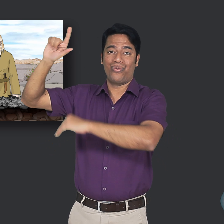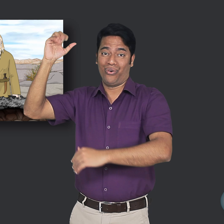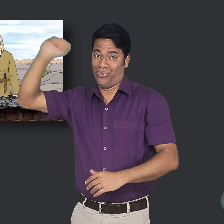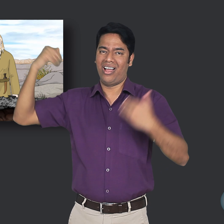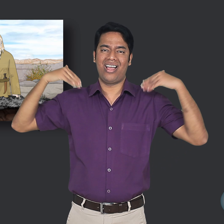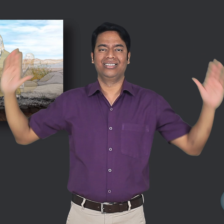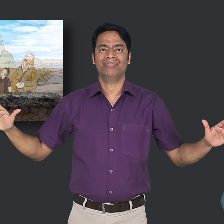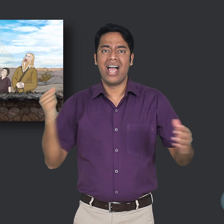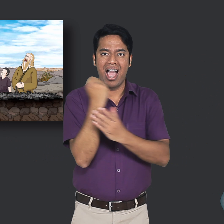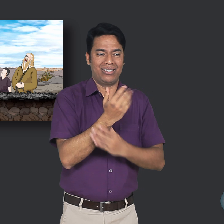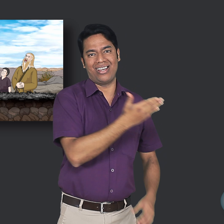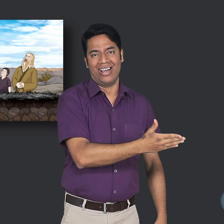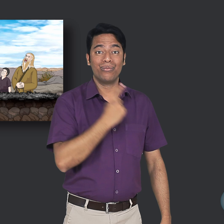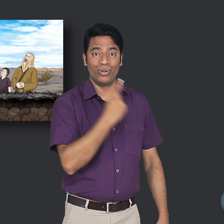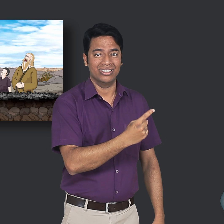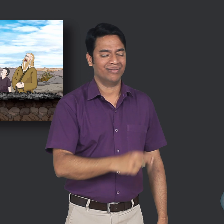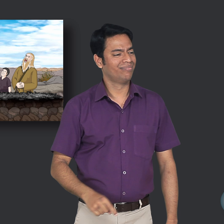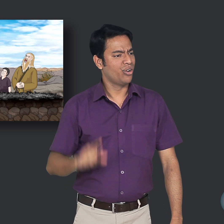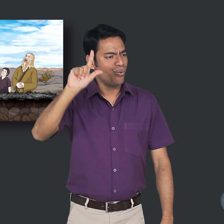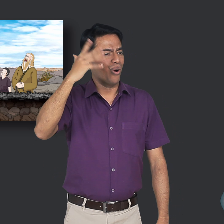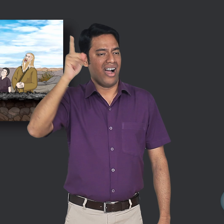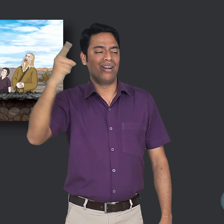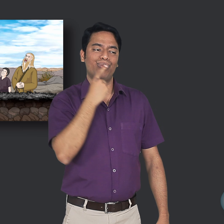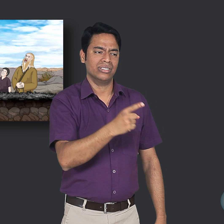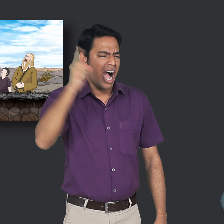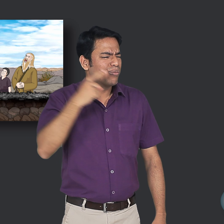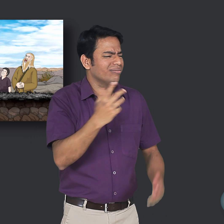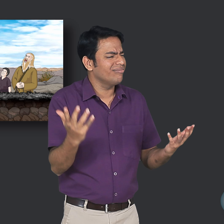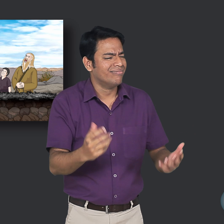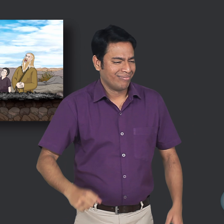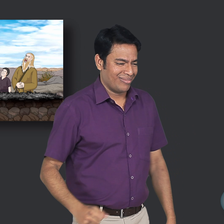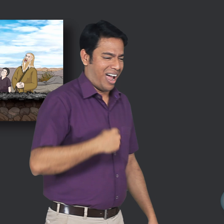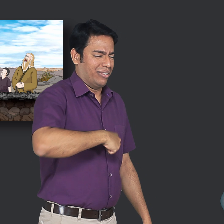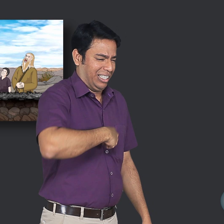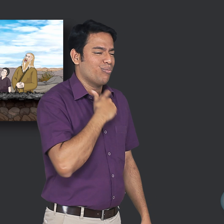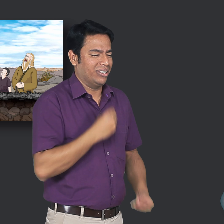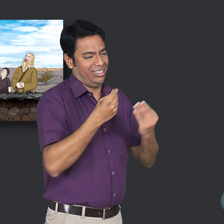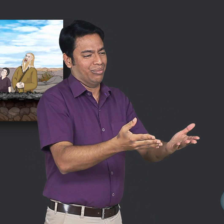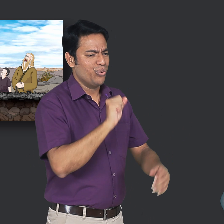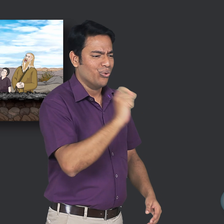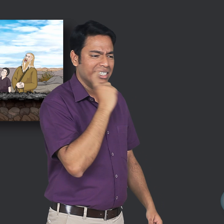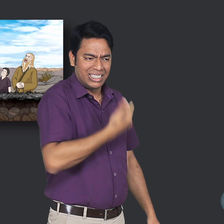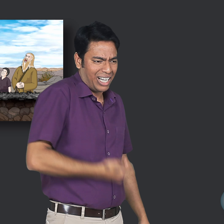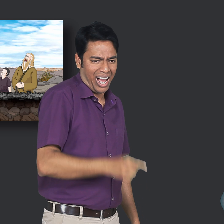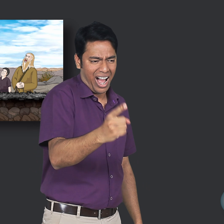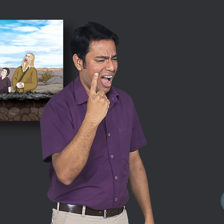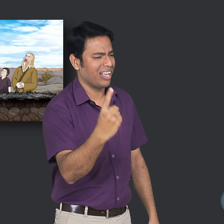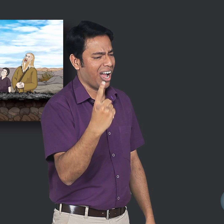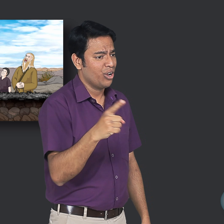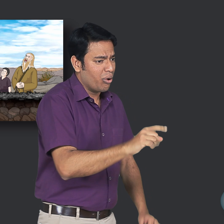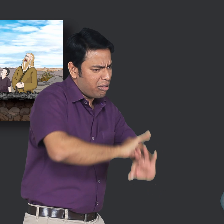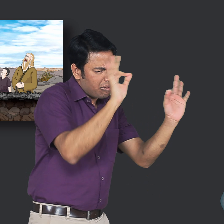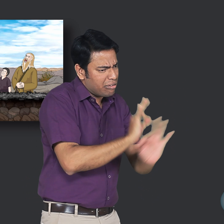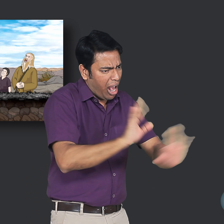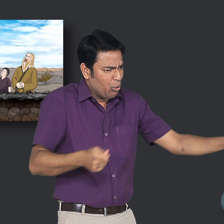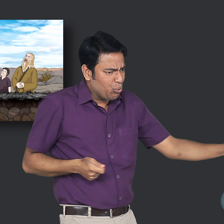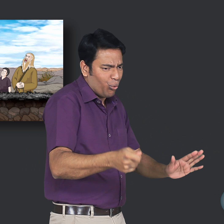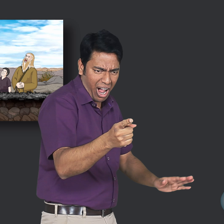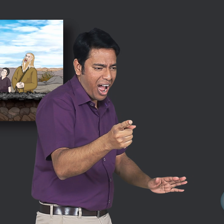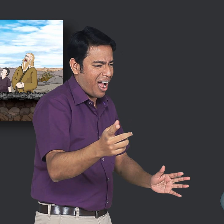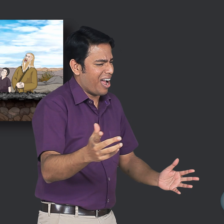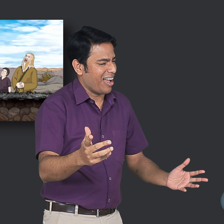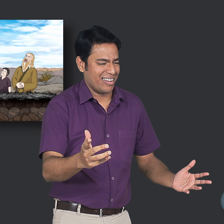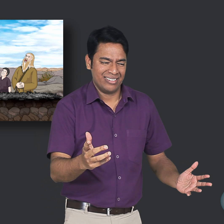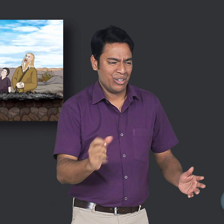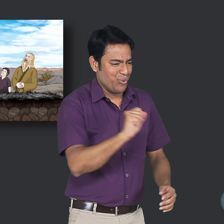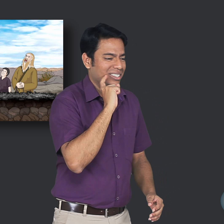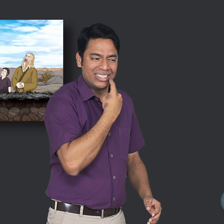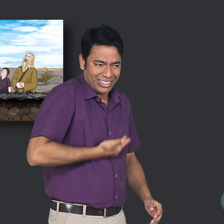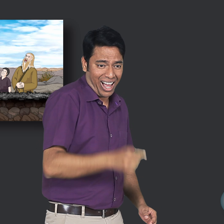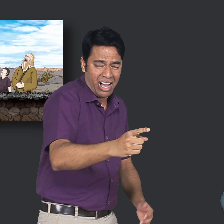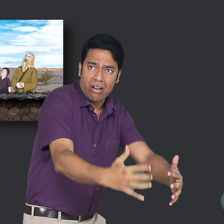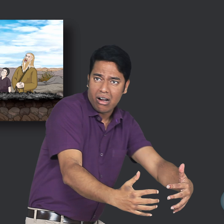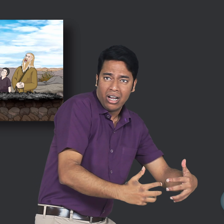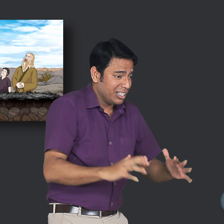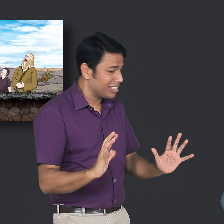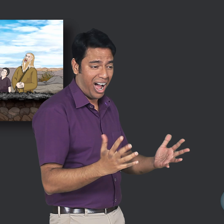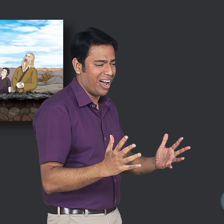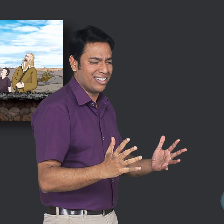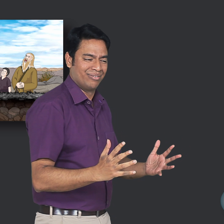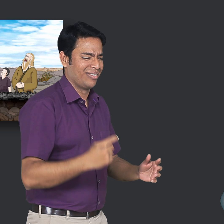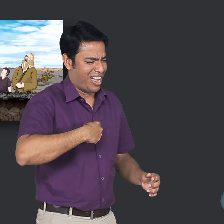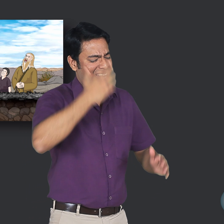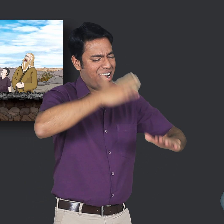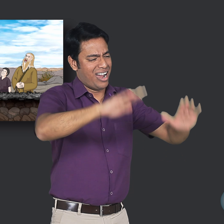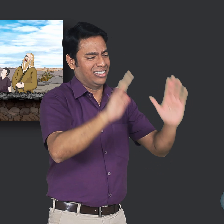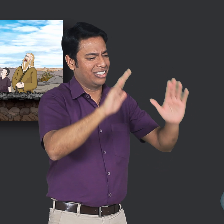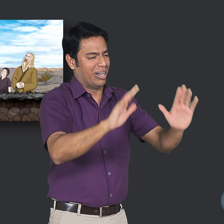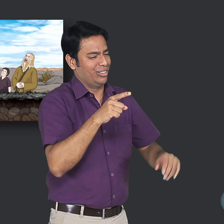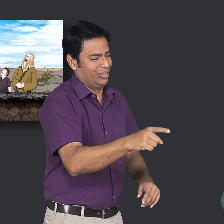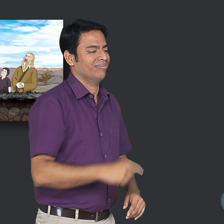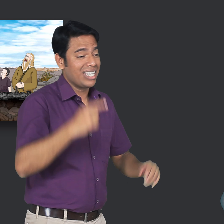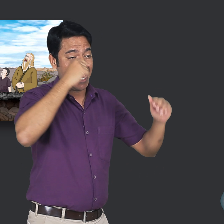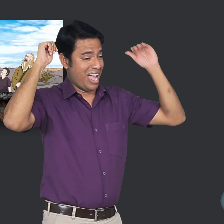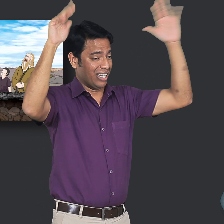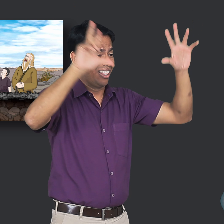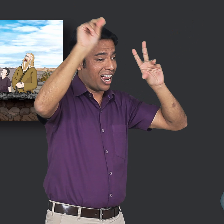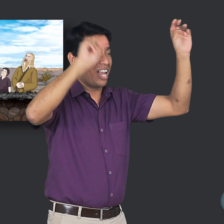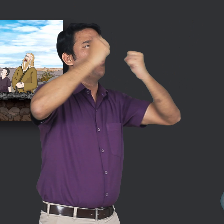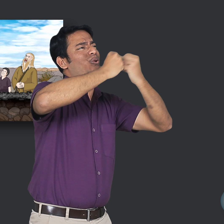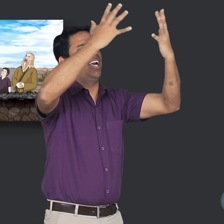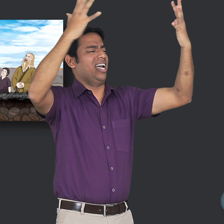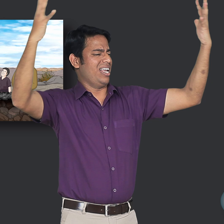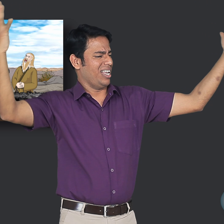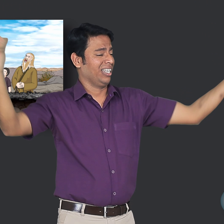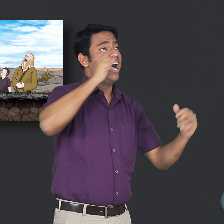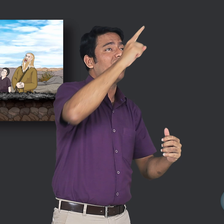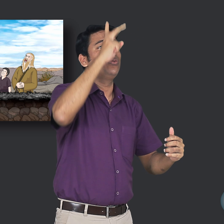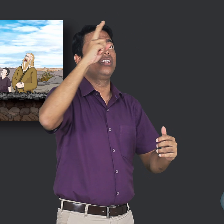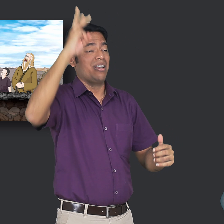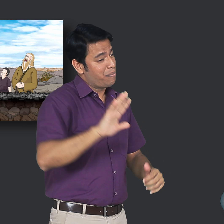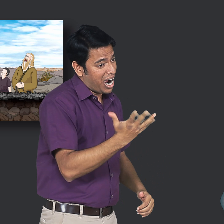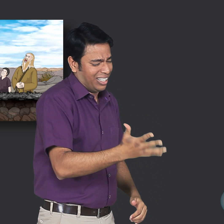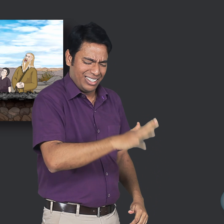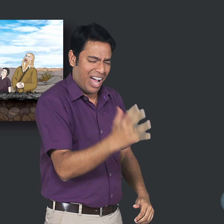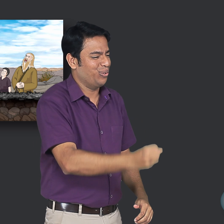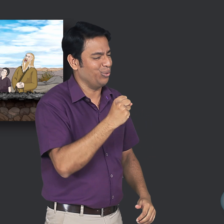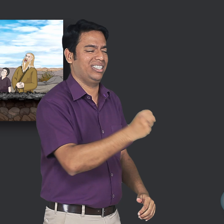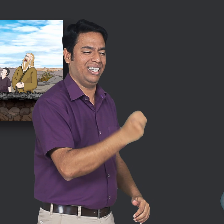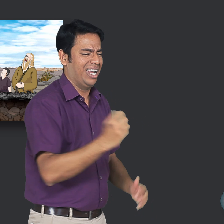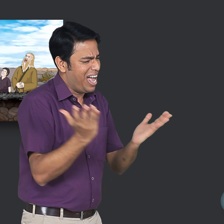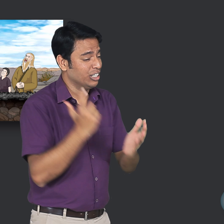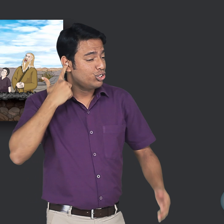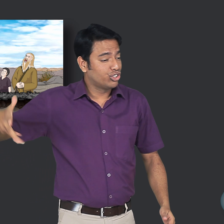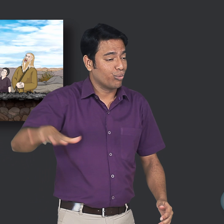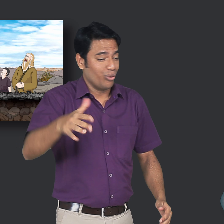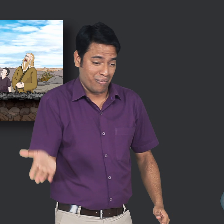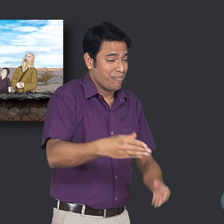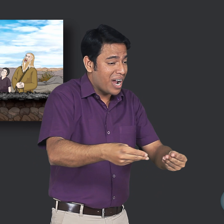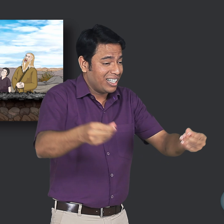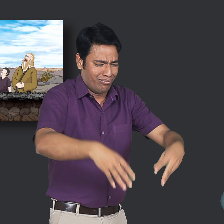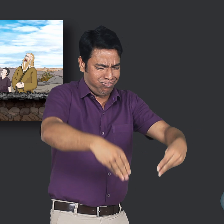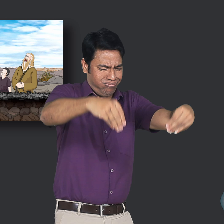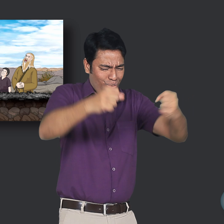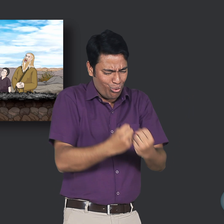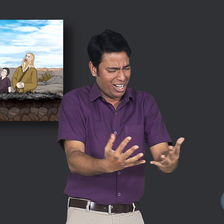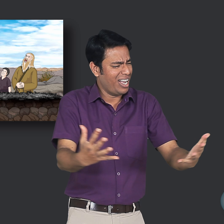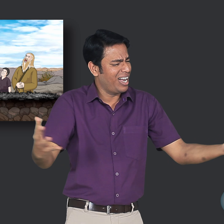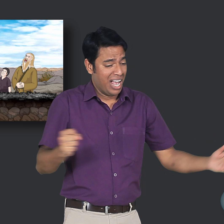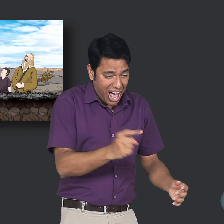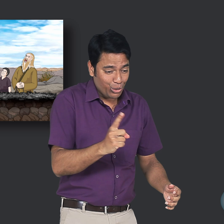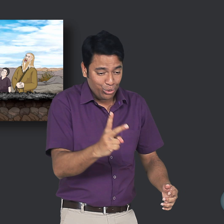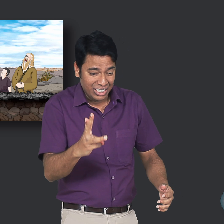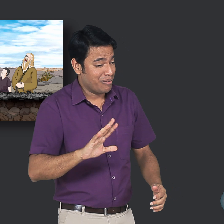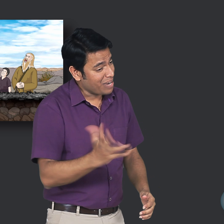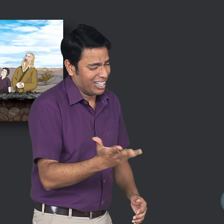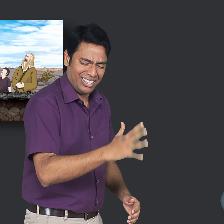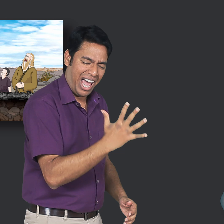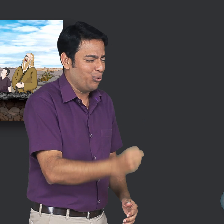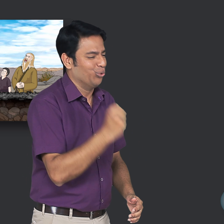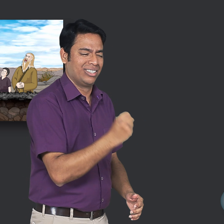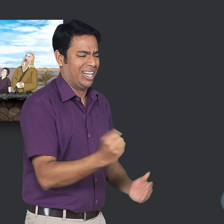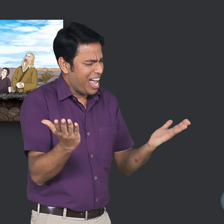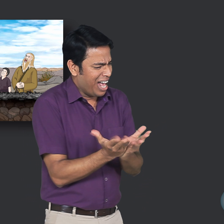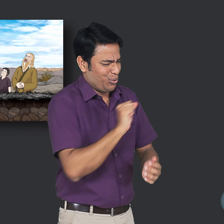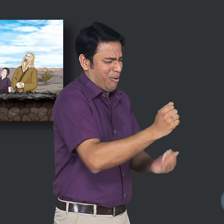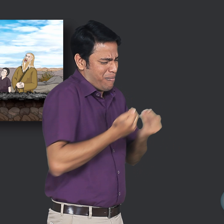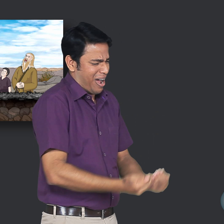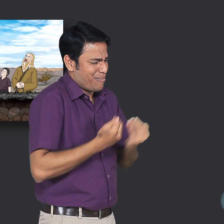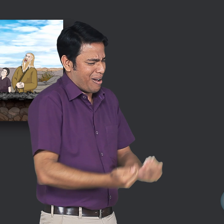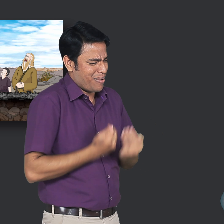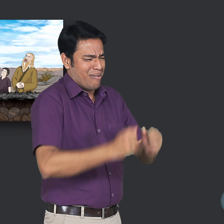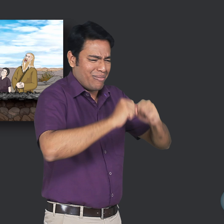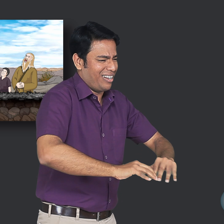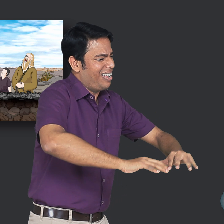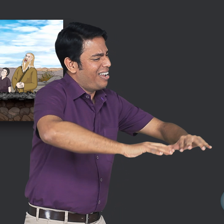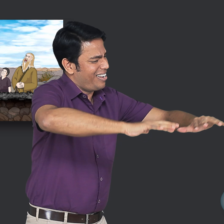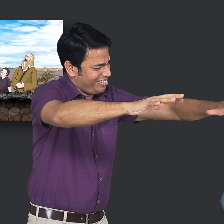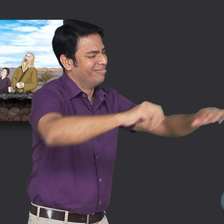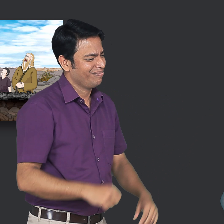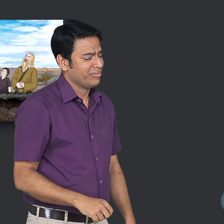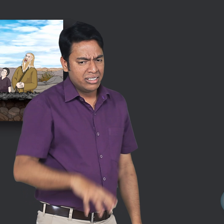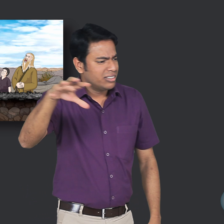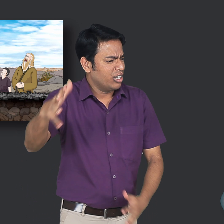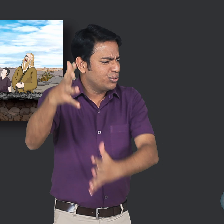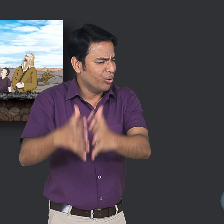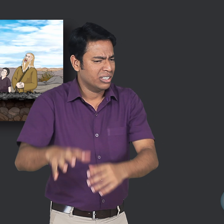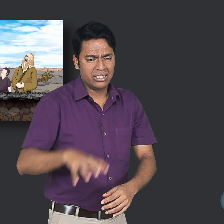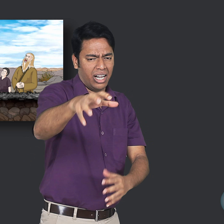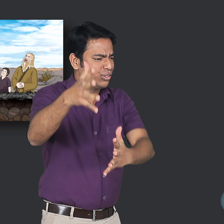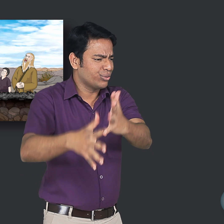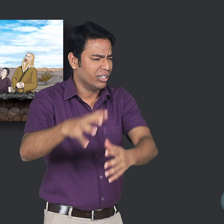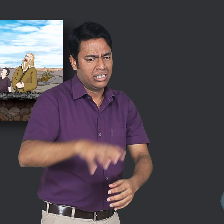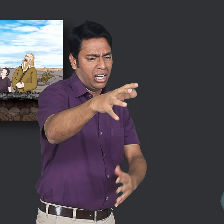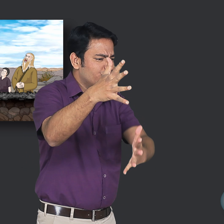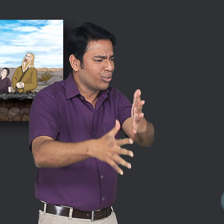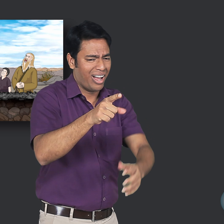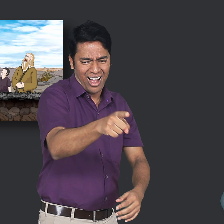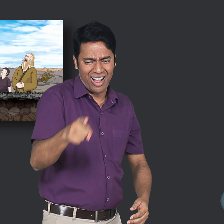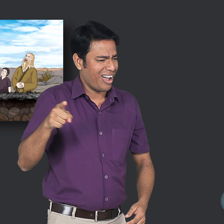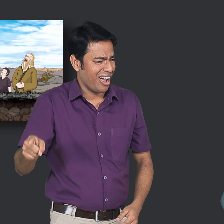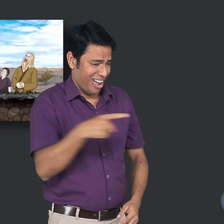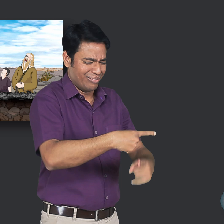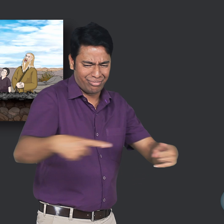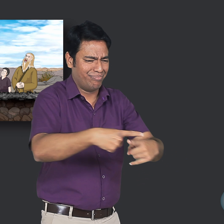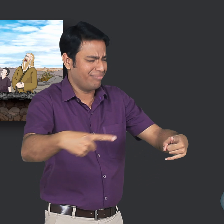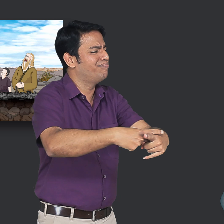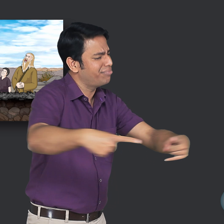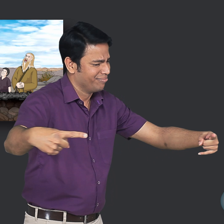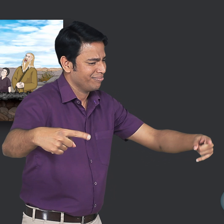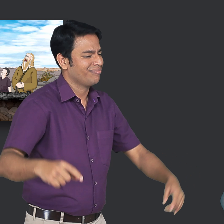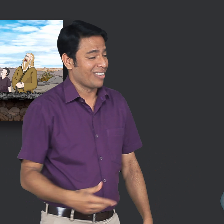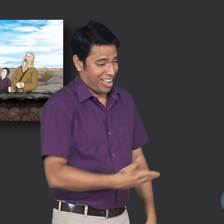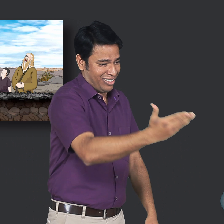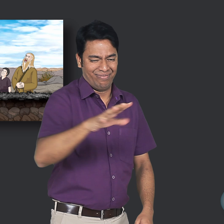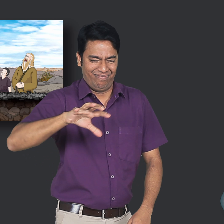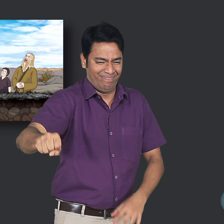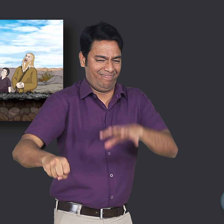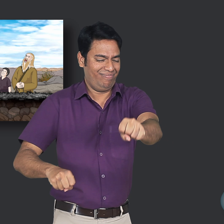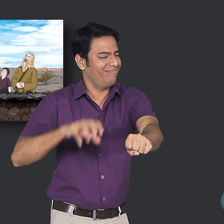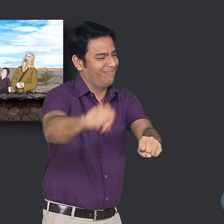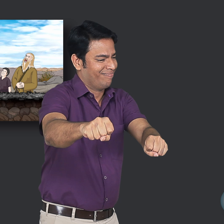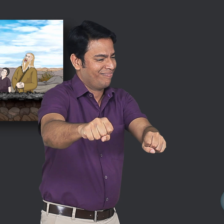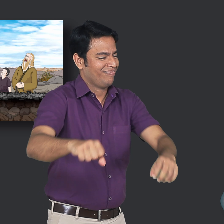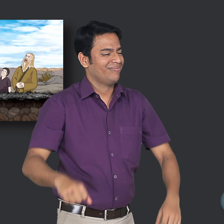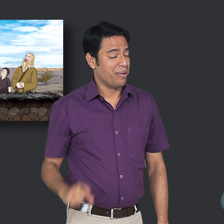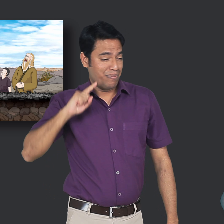And the angel of the LORD called to Abraham from heaven a second time, saying, “By Myself I have sworn, declares the LORD, that because you have done this and have not withheld your only son, I will surely bless you, and I will multiply your descendants like the stars in the sky and the sand on the seashore.